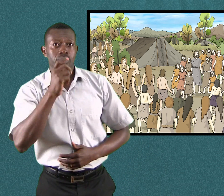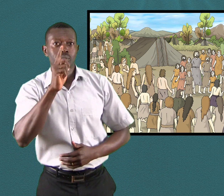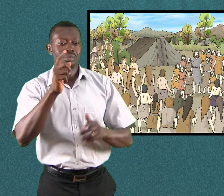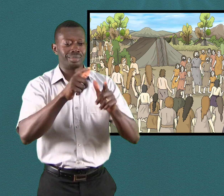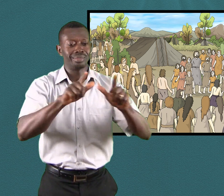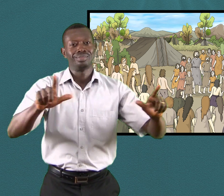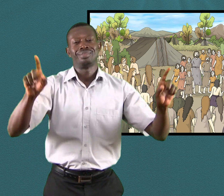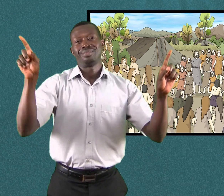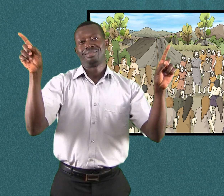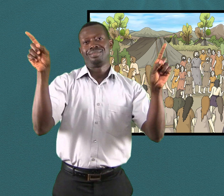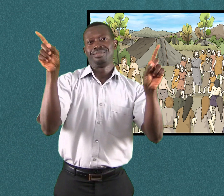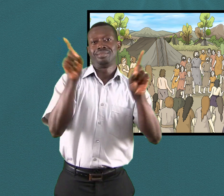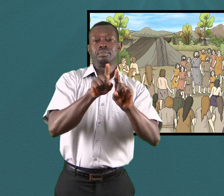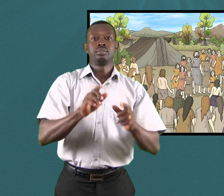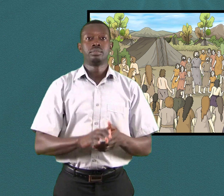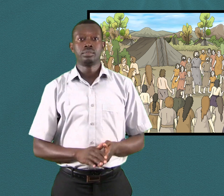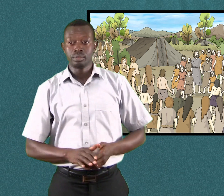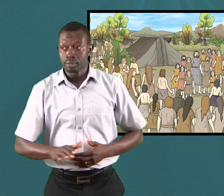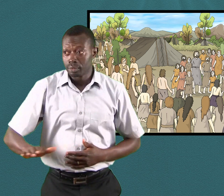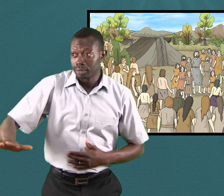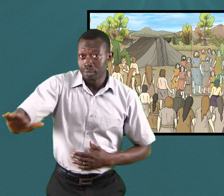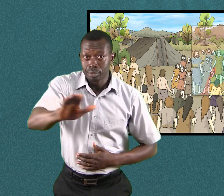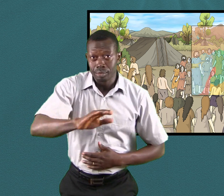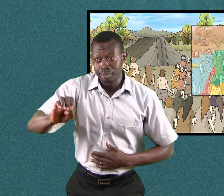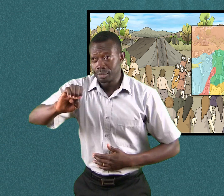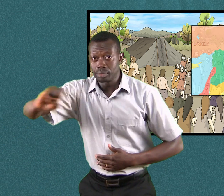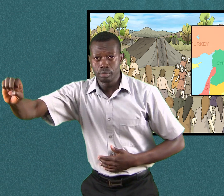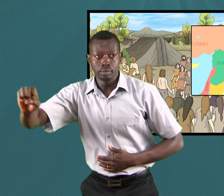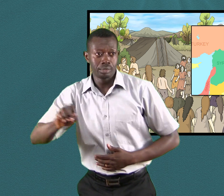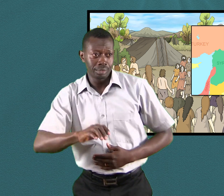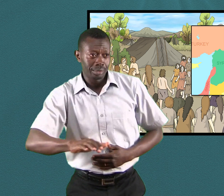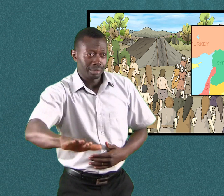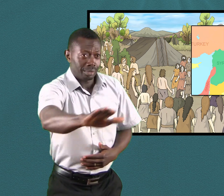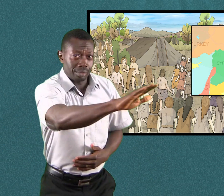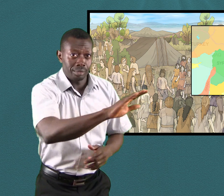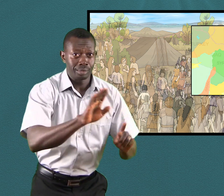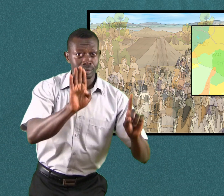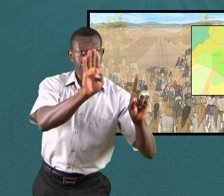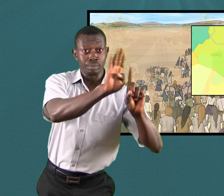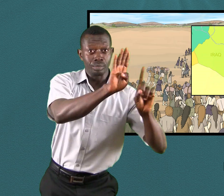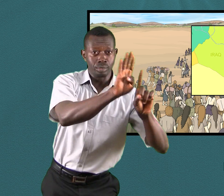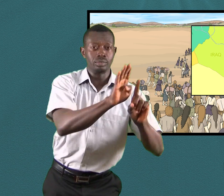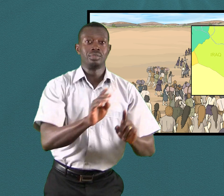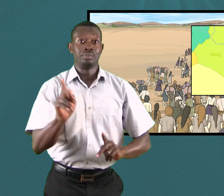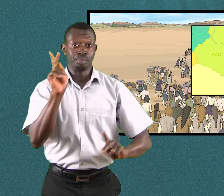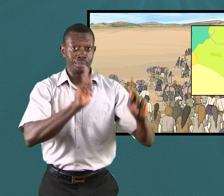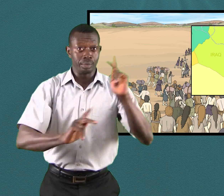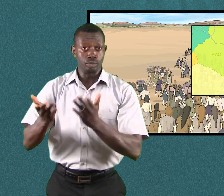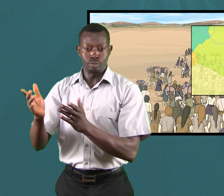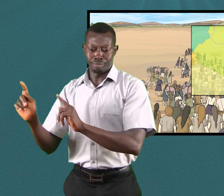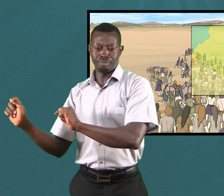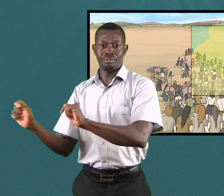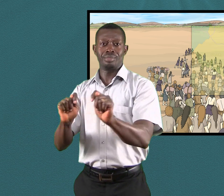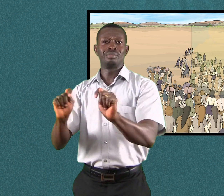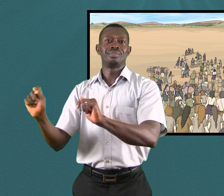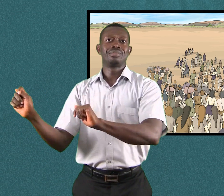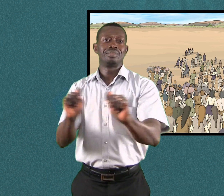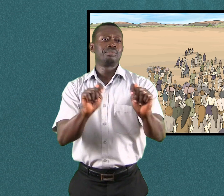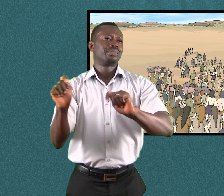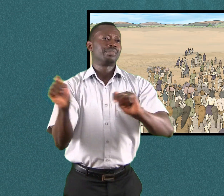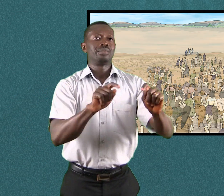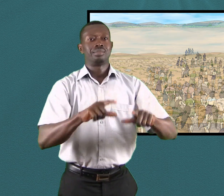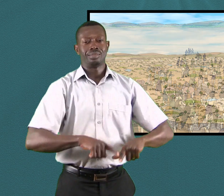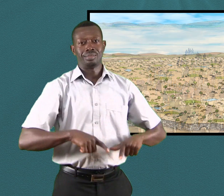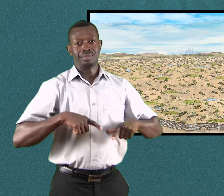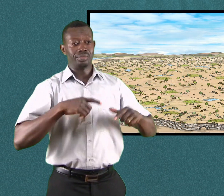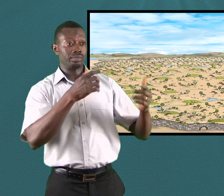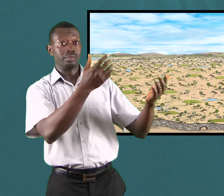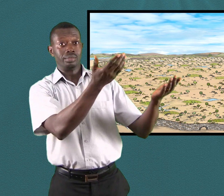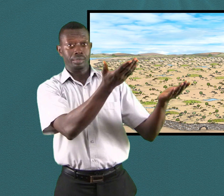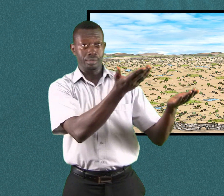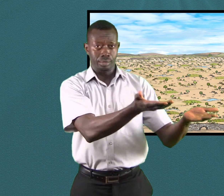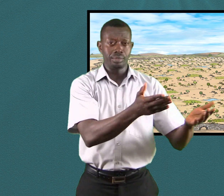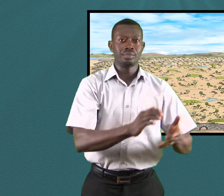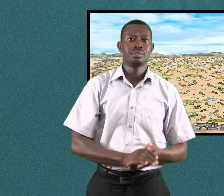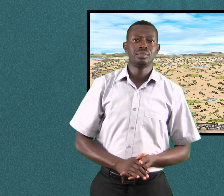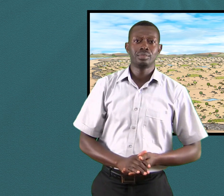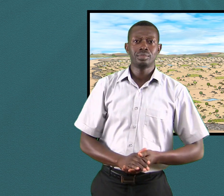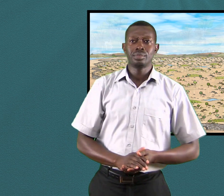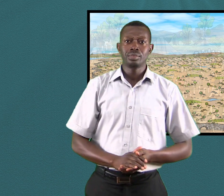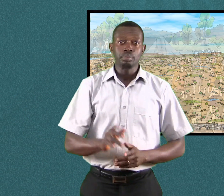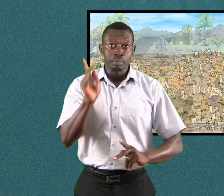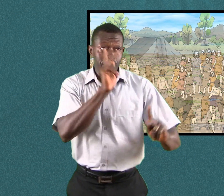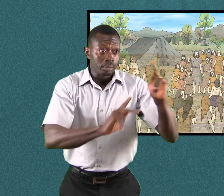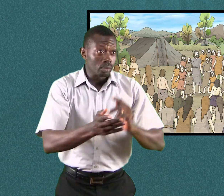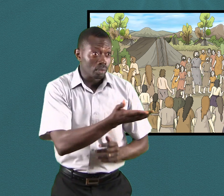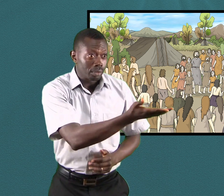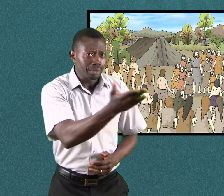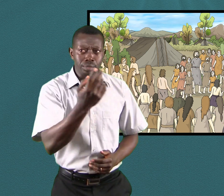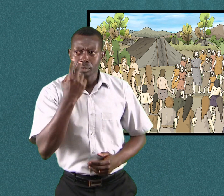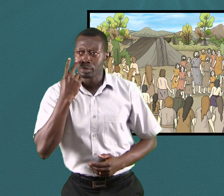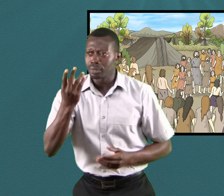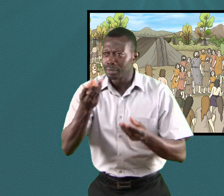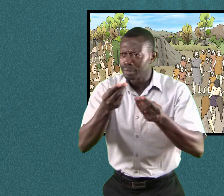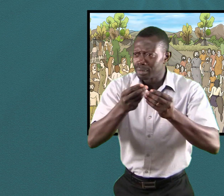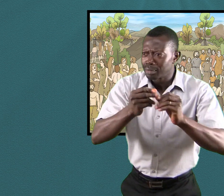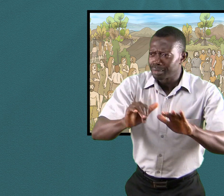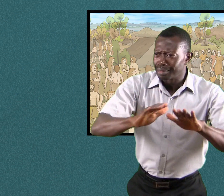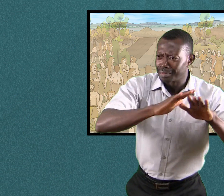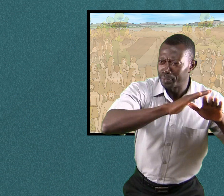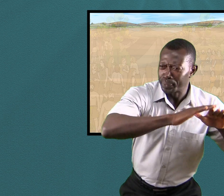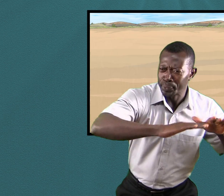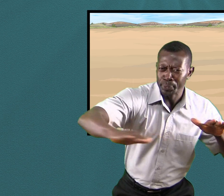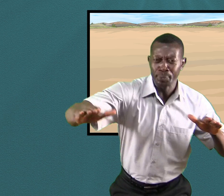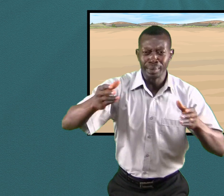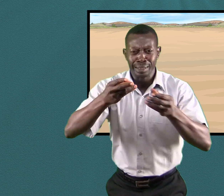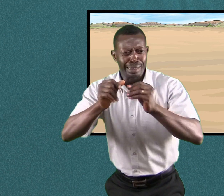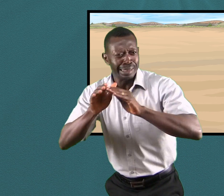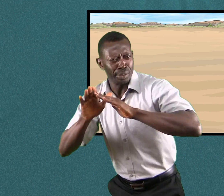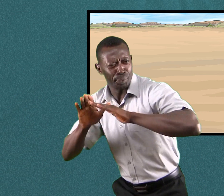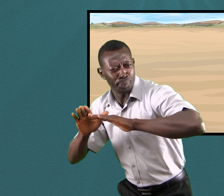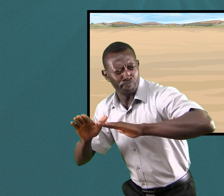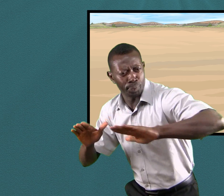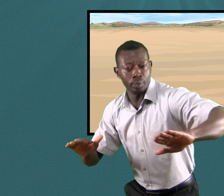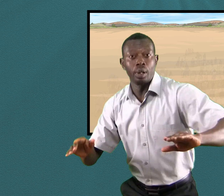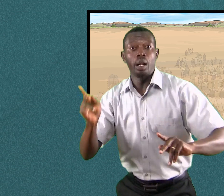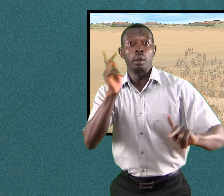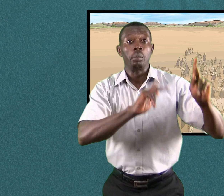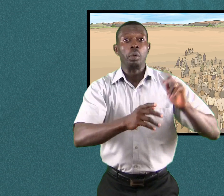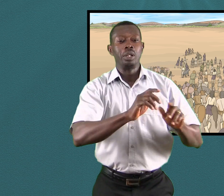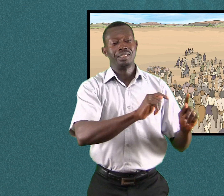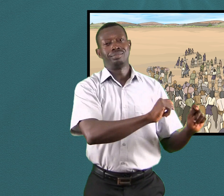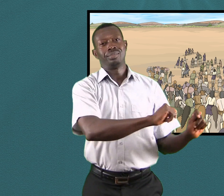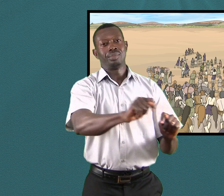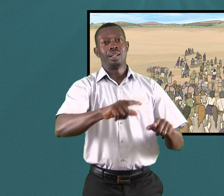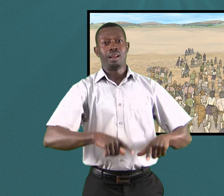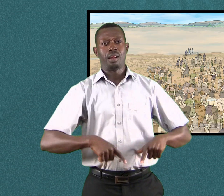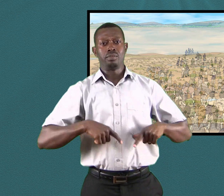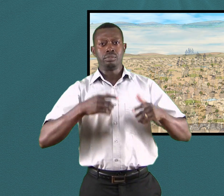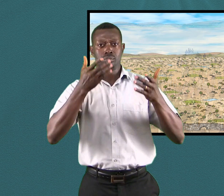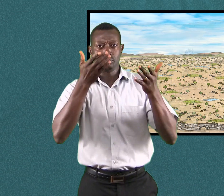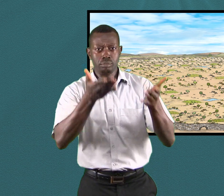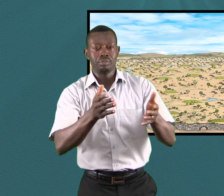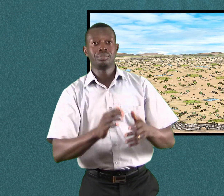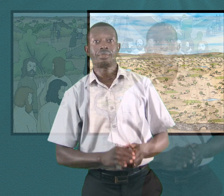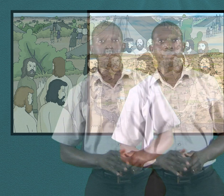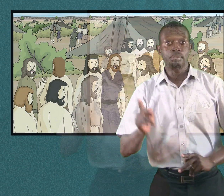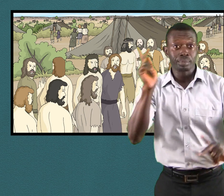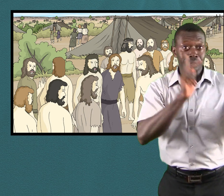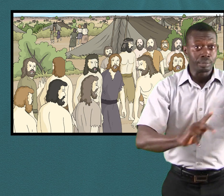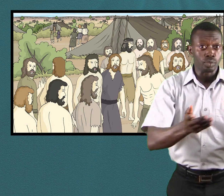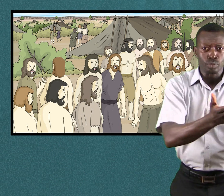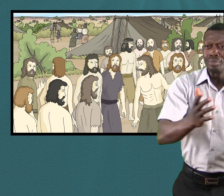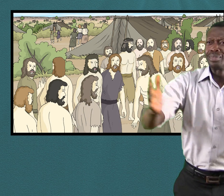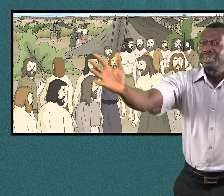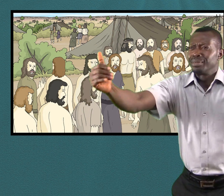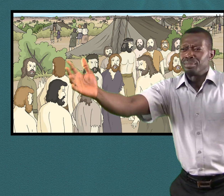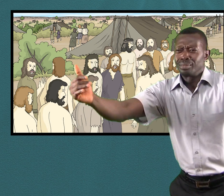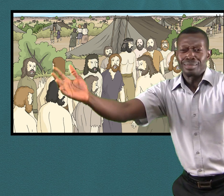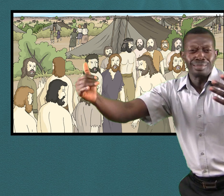And as people journeyed eastward, they found a plain in the land of Shinar and settled there.